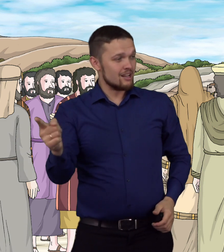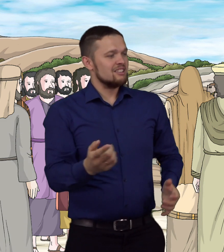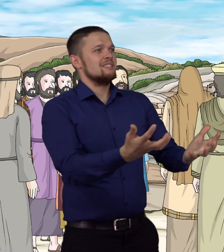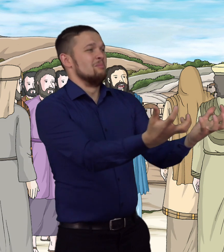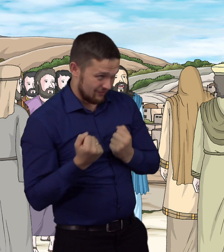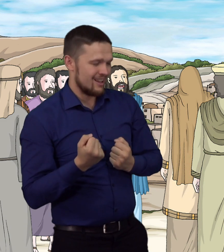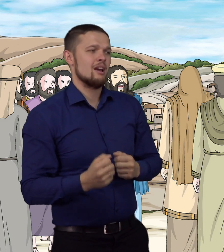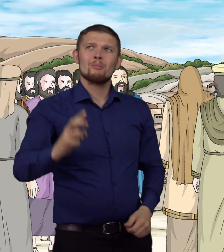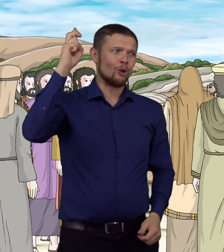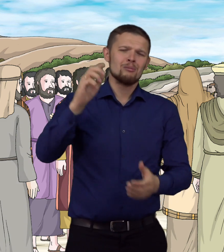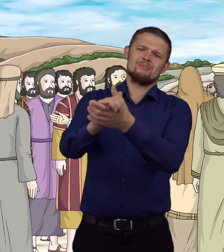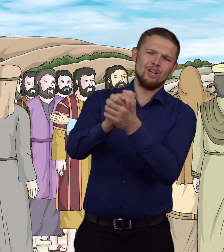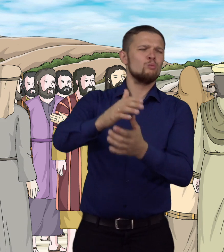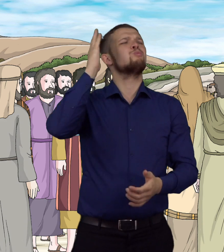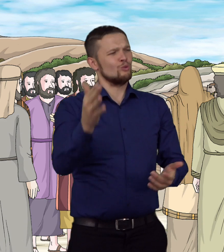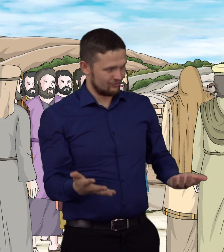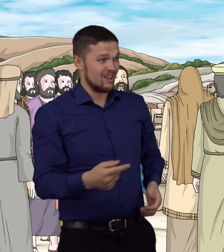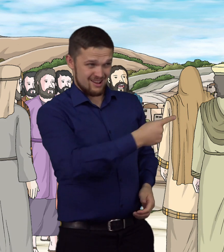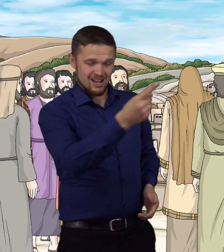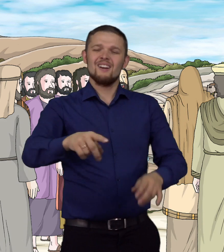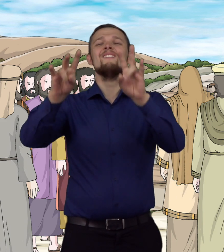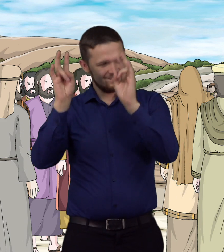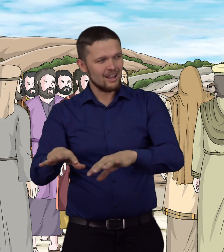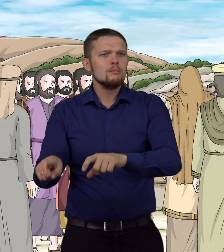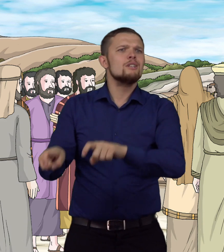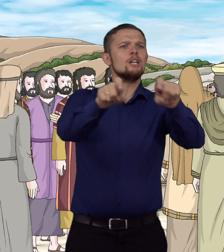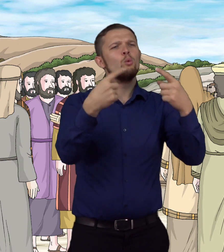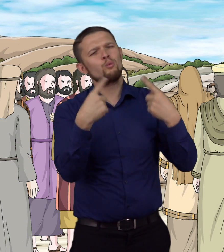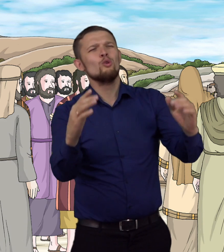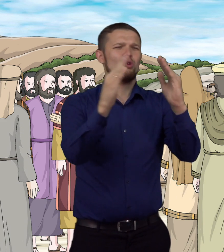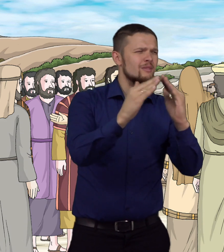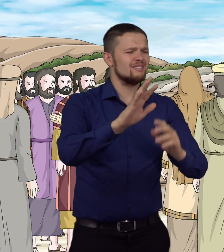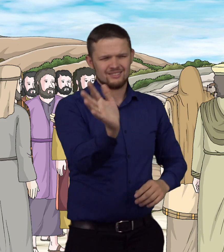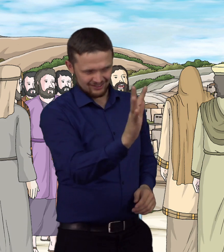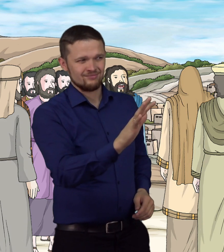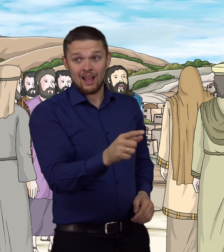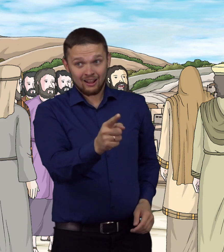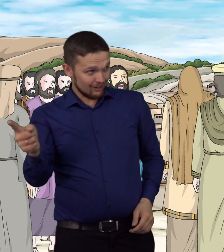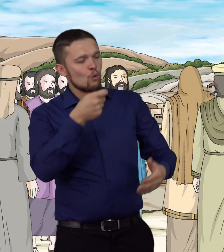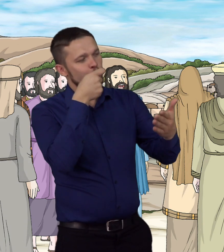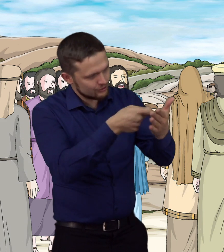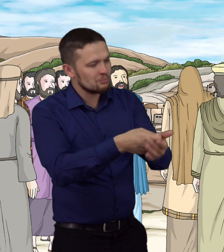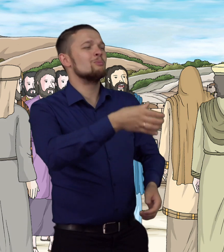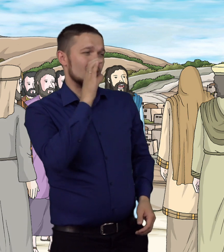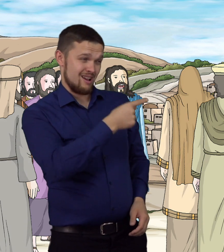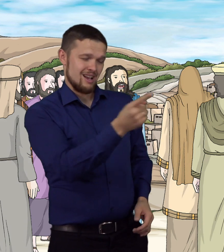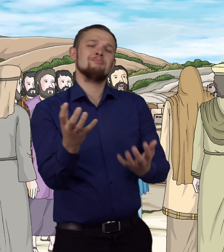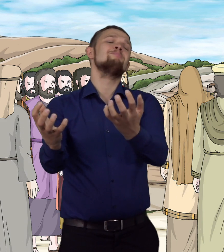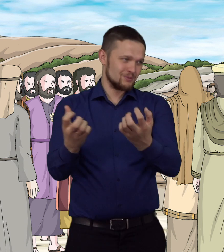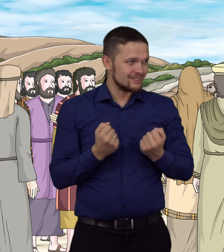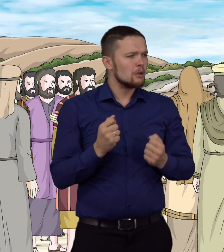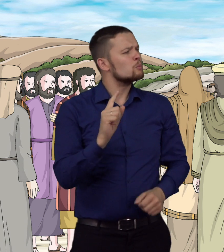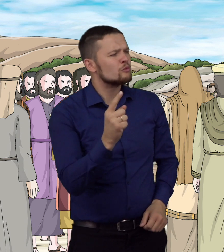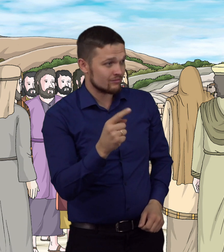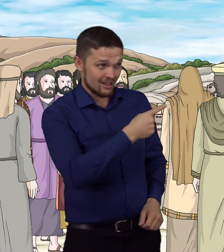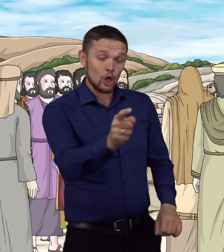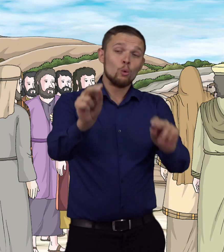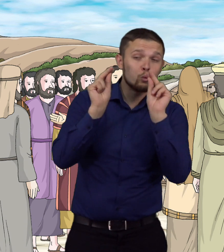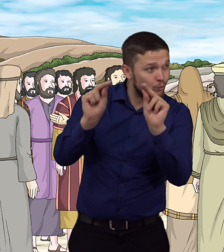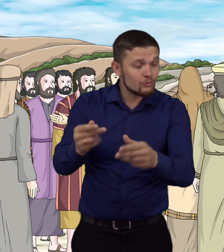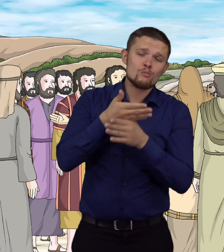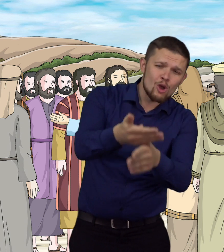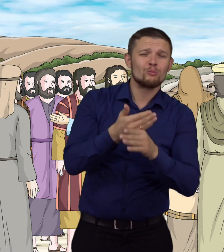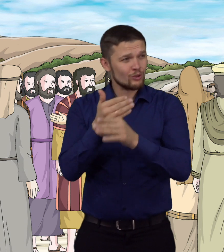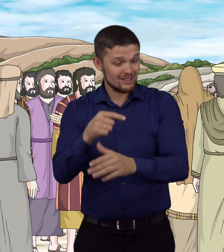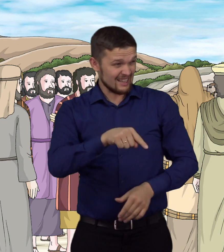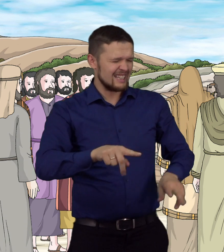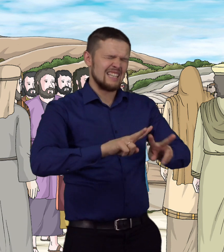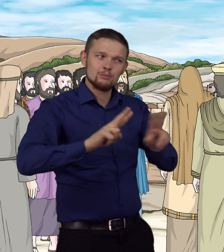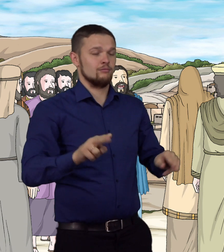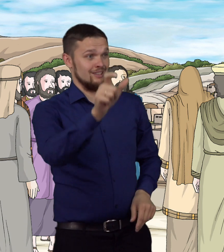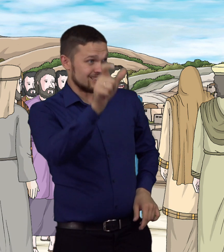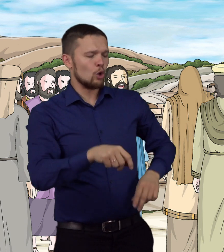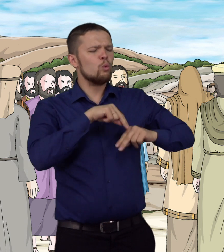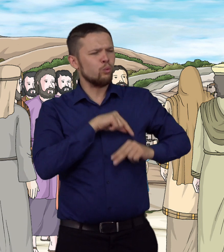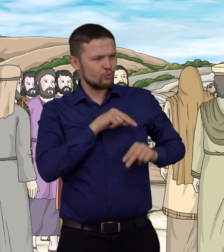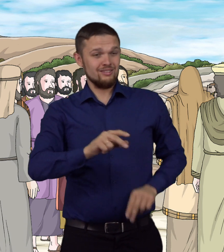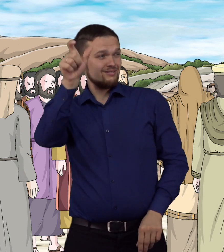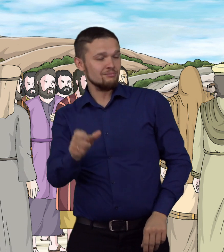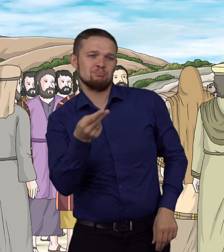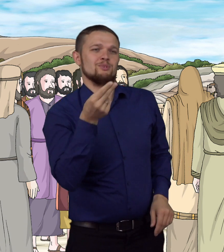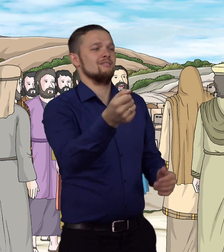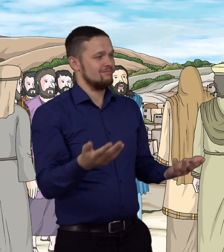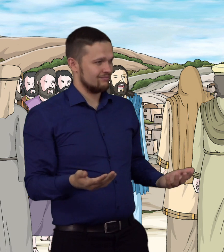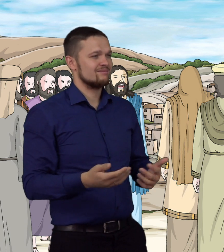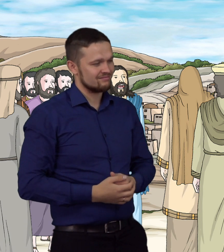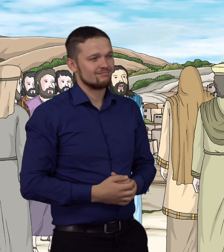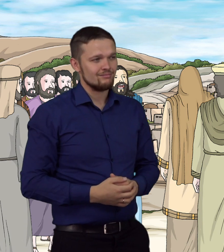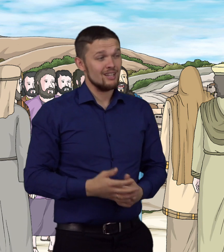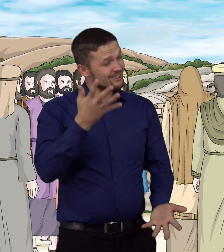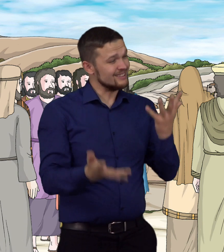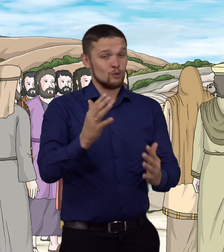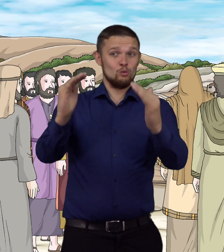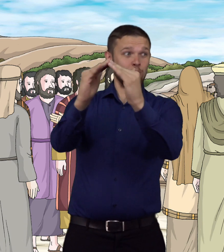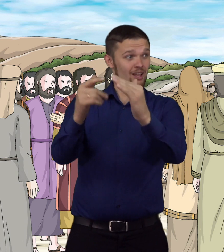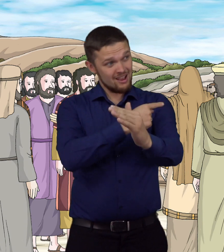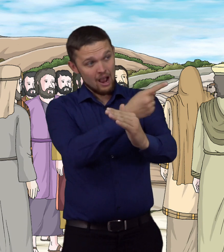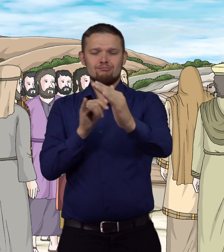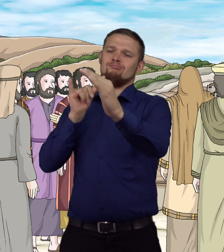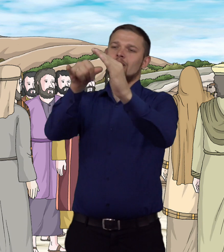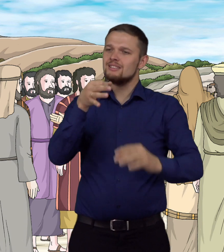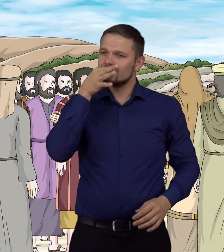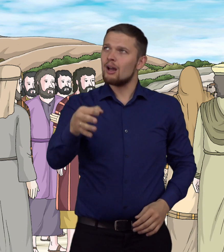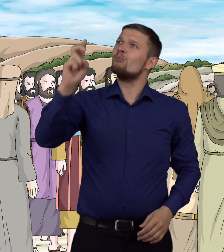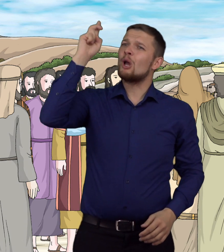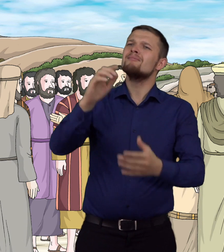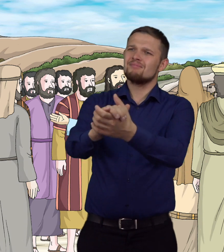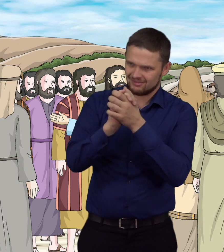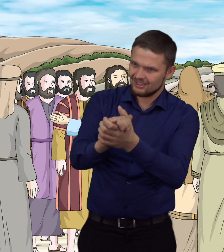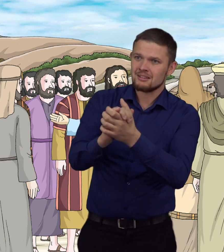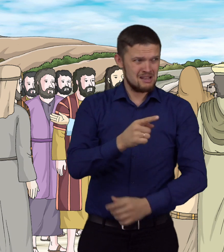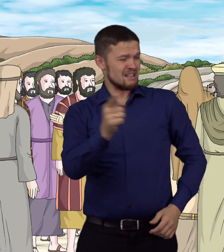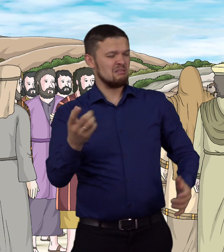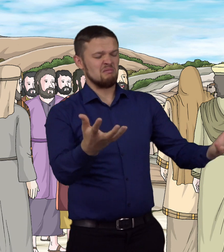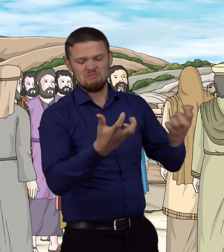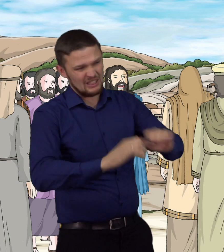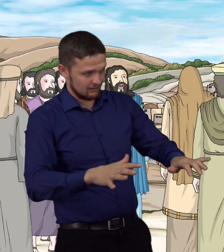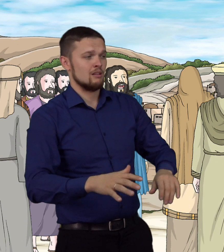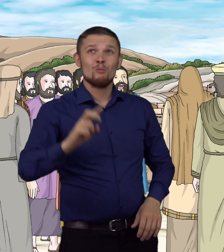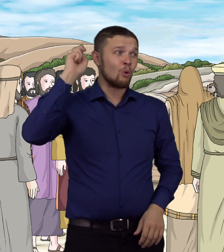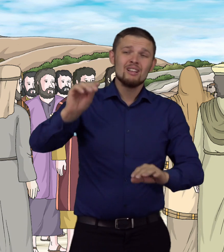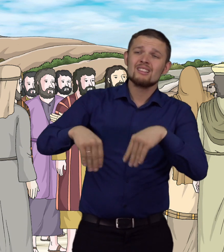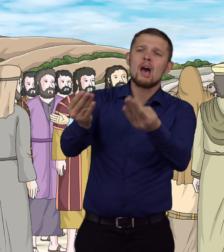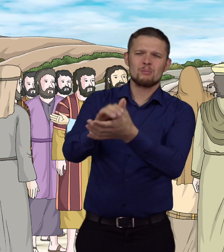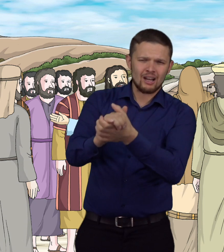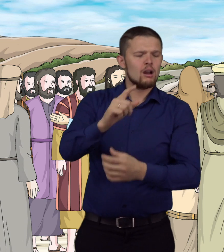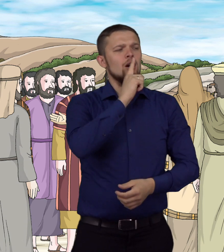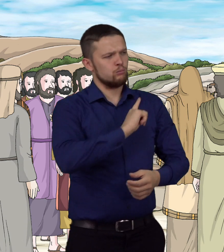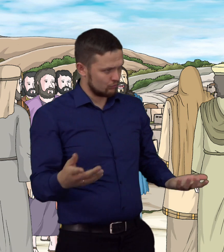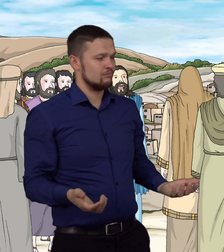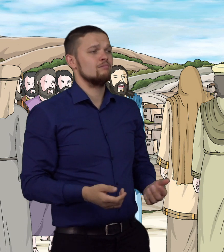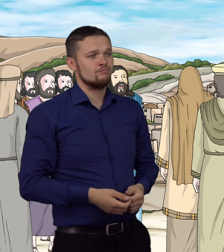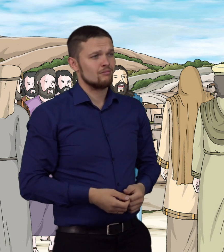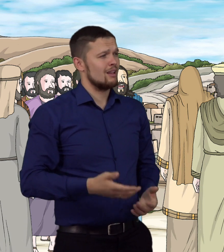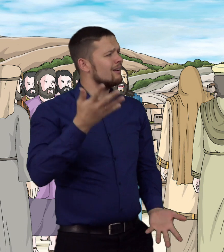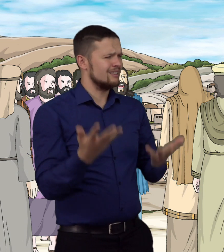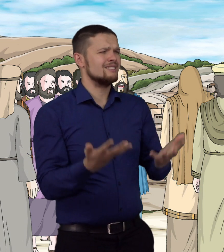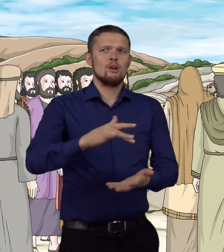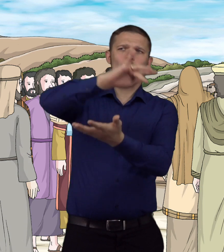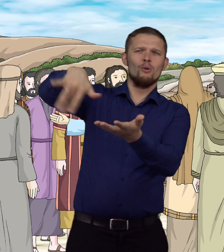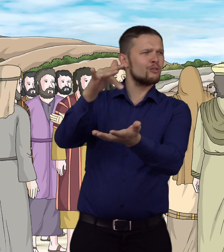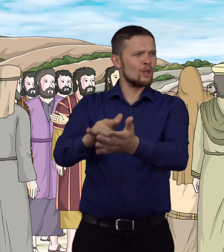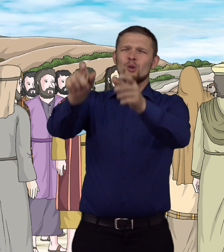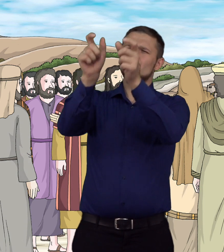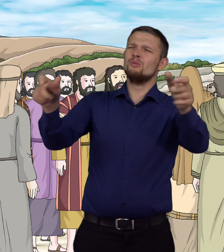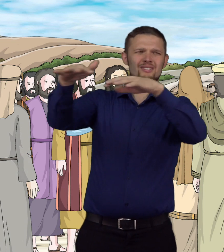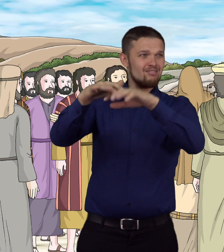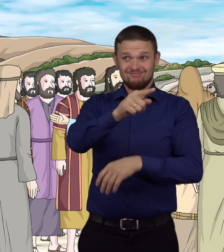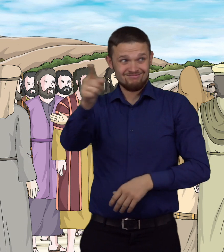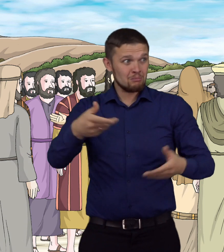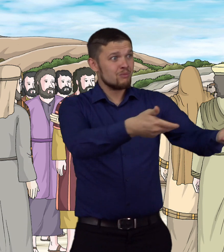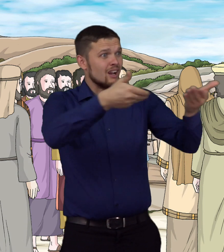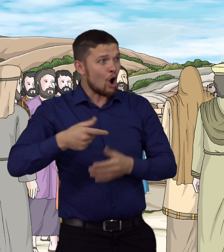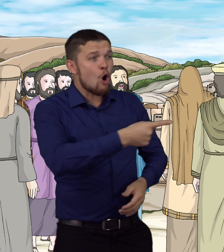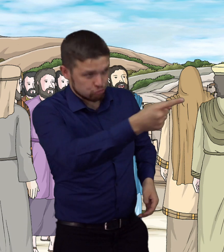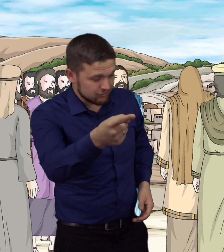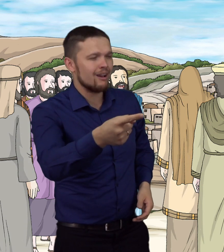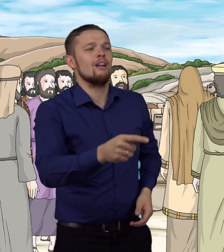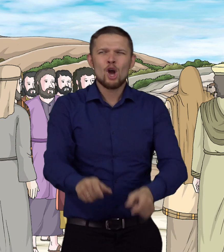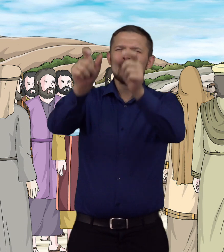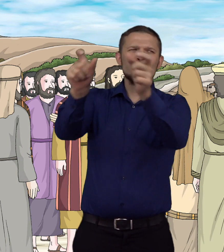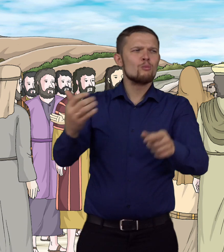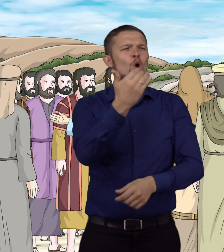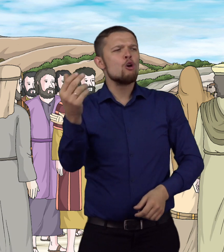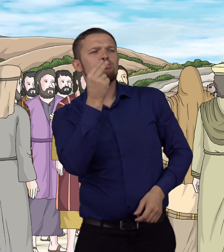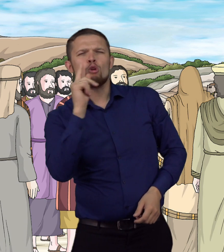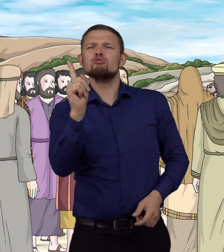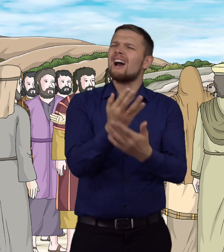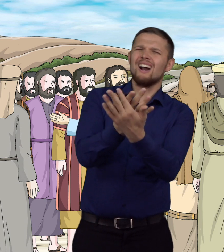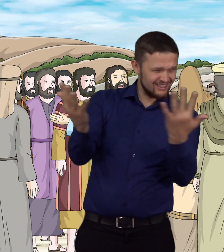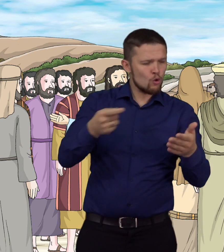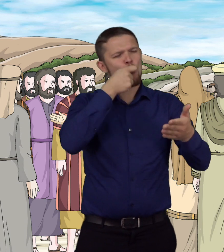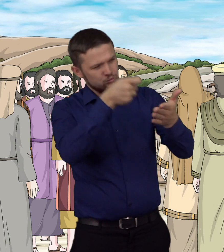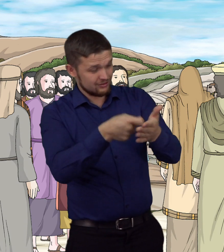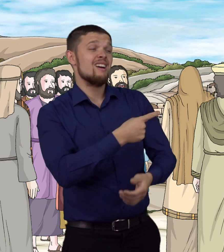For the worker is worthy of his wages. Do not move around from house to house. If you enter a town and they welcome you, eat whatever is set before you.